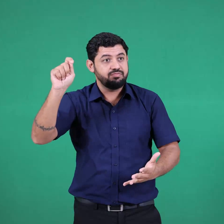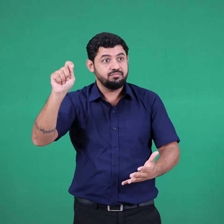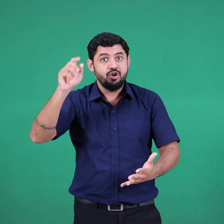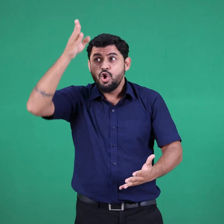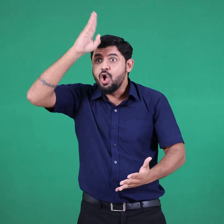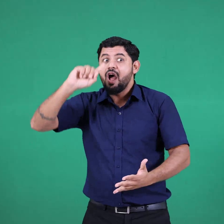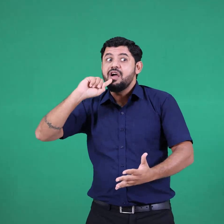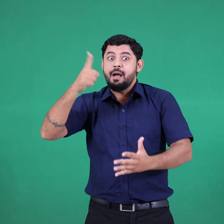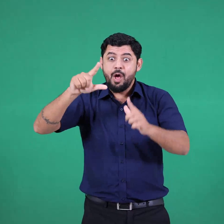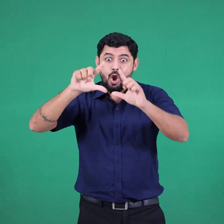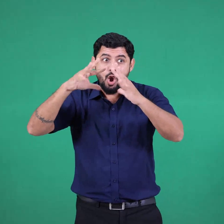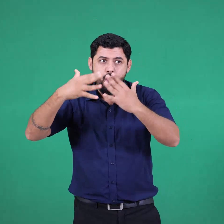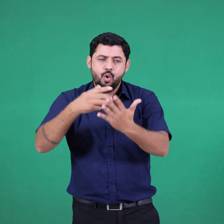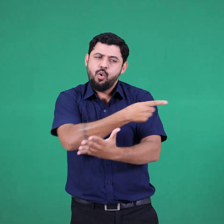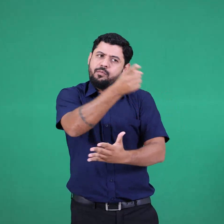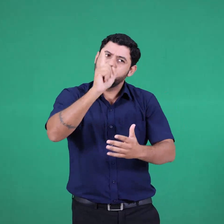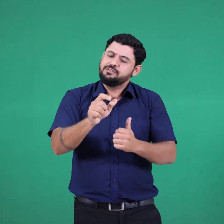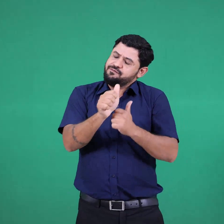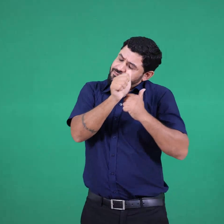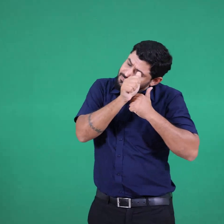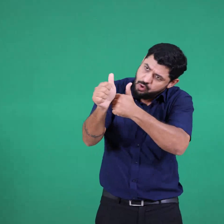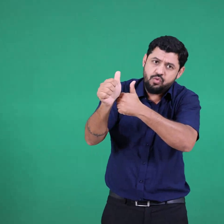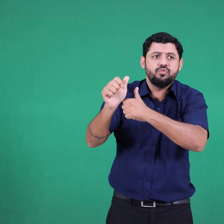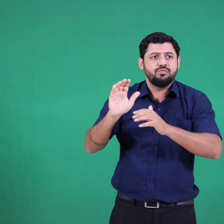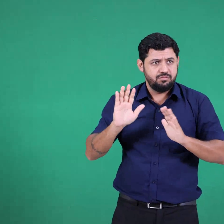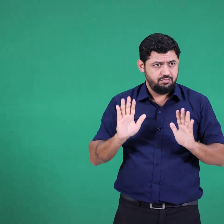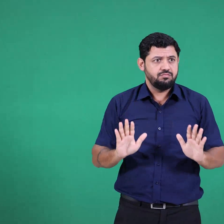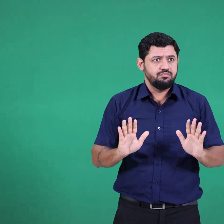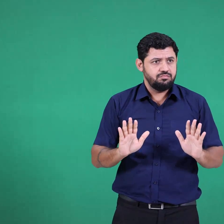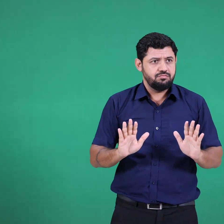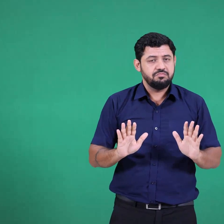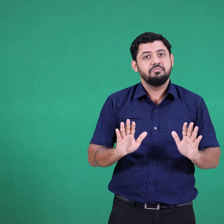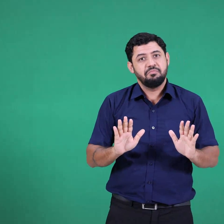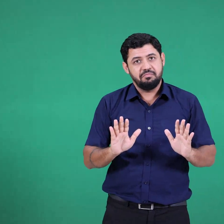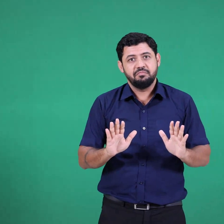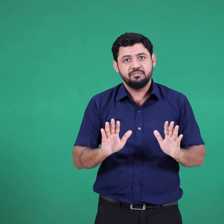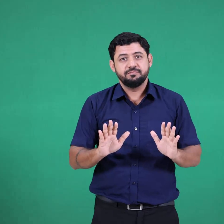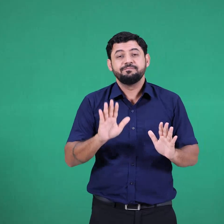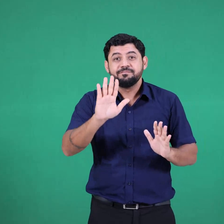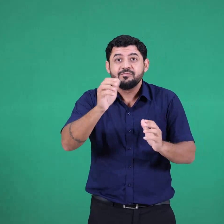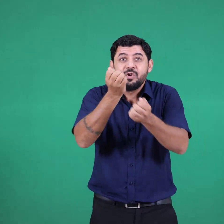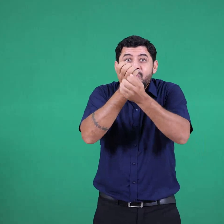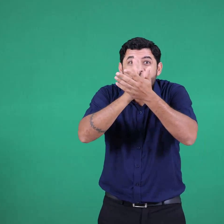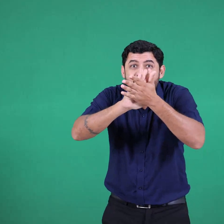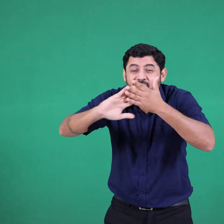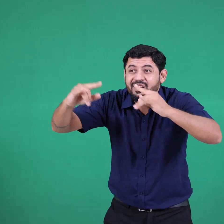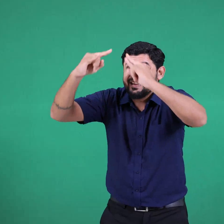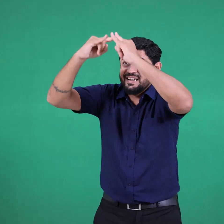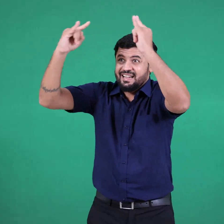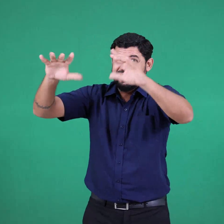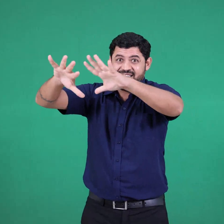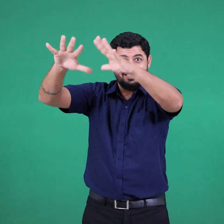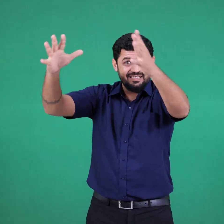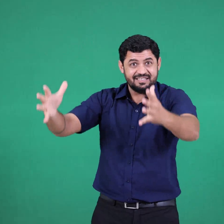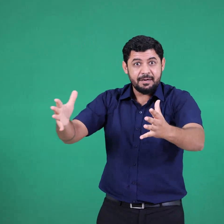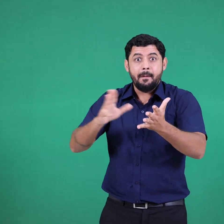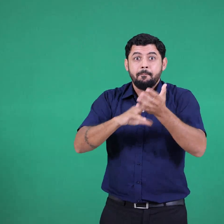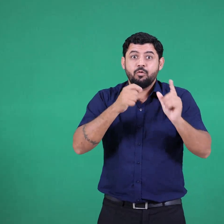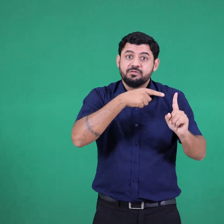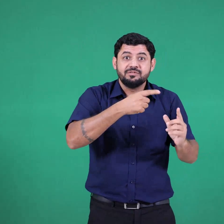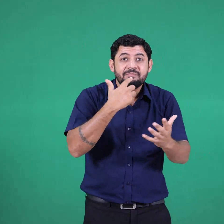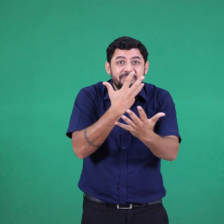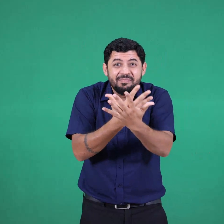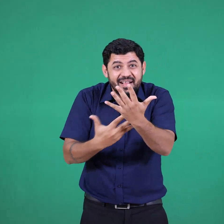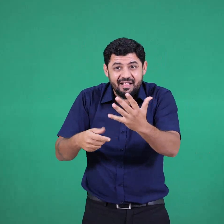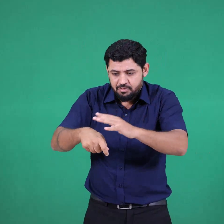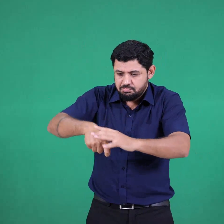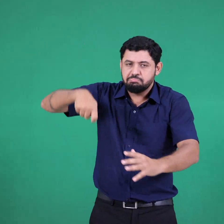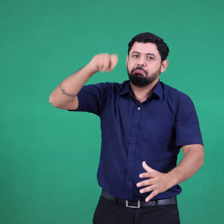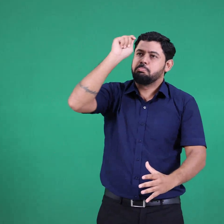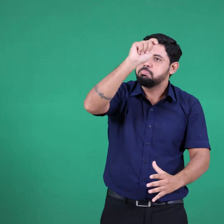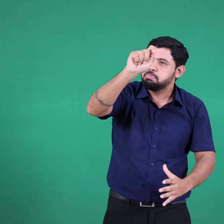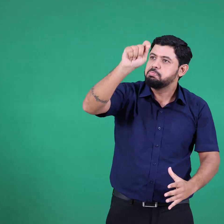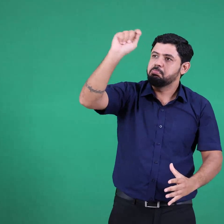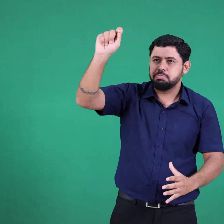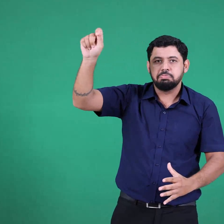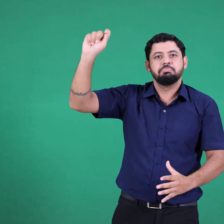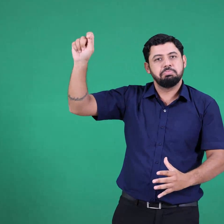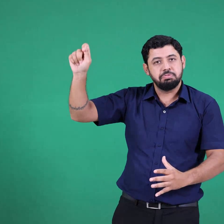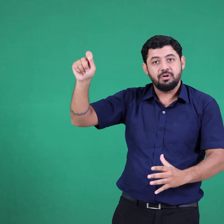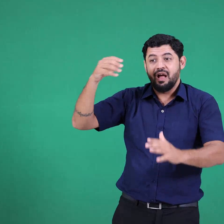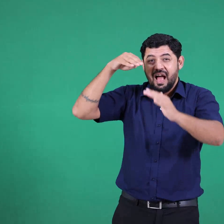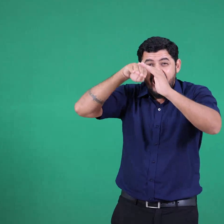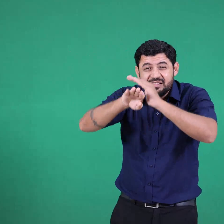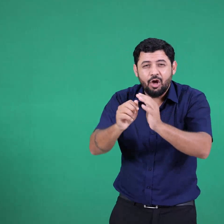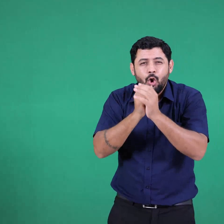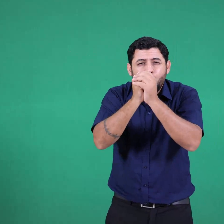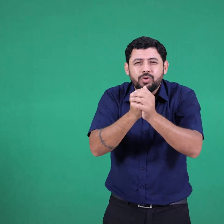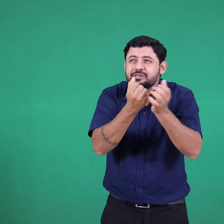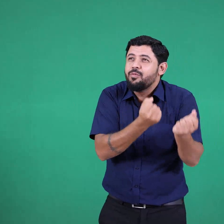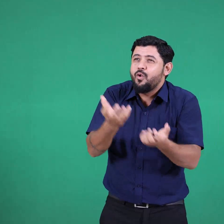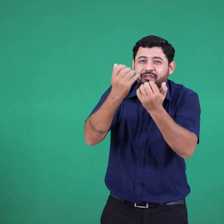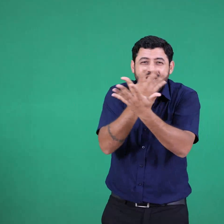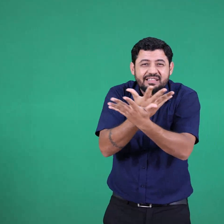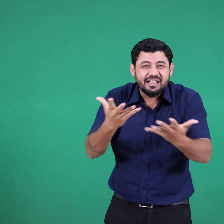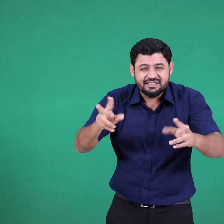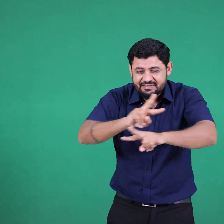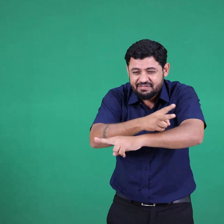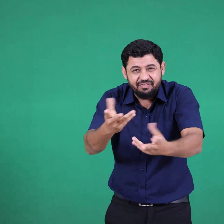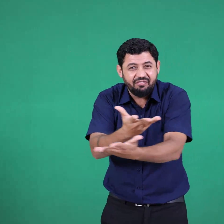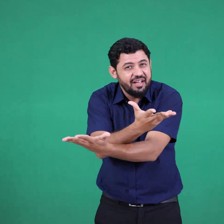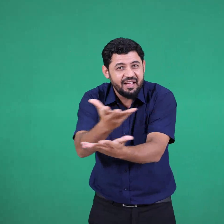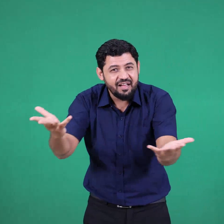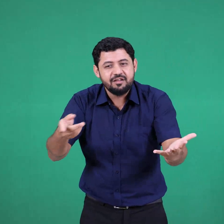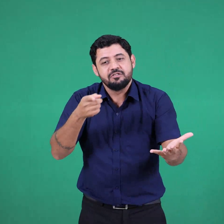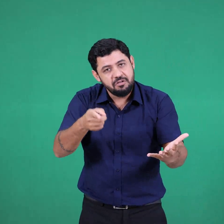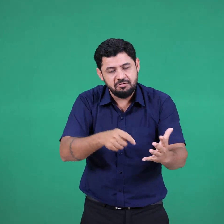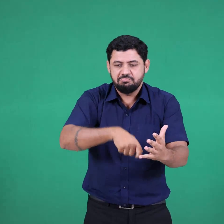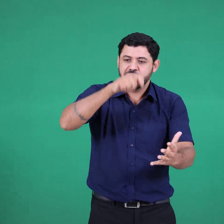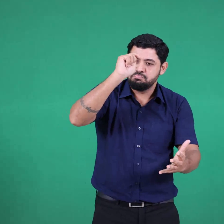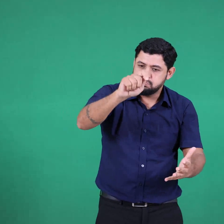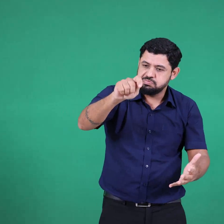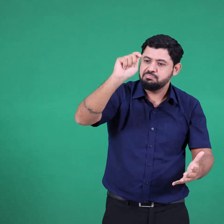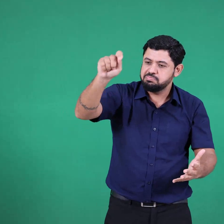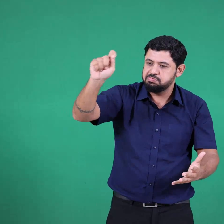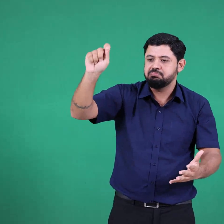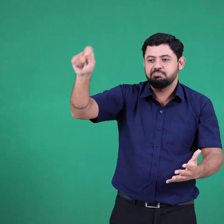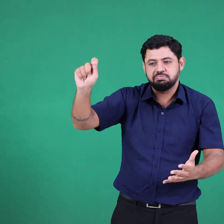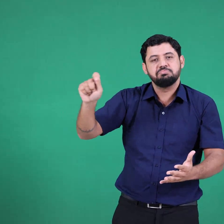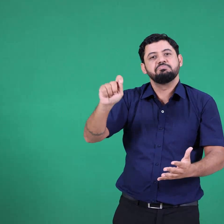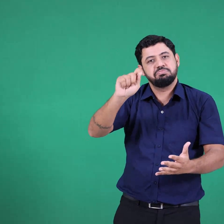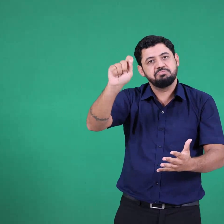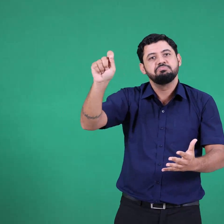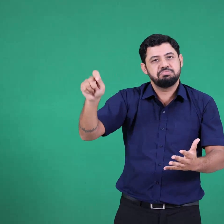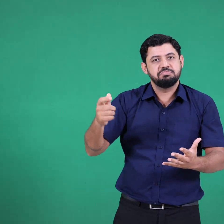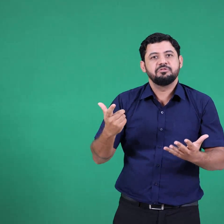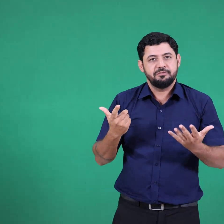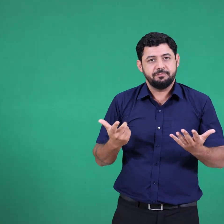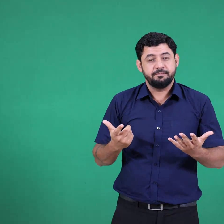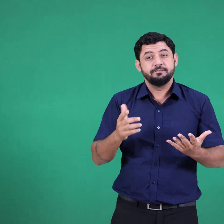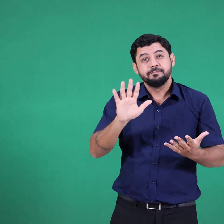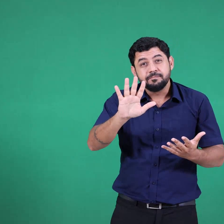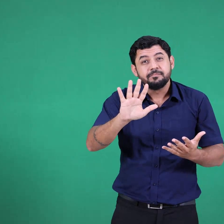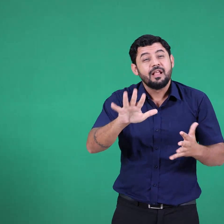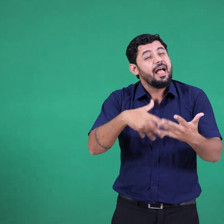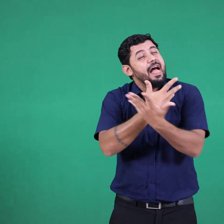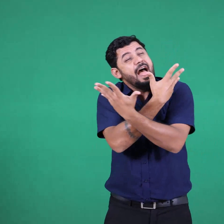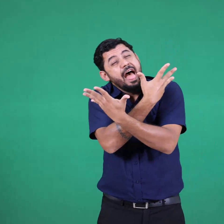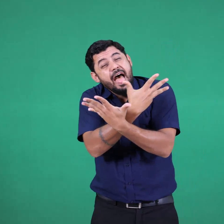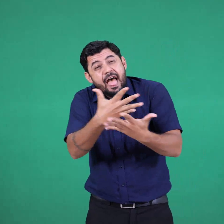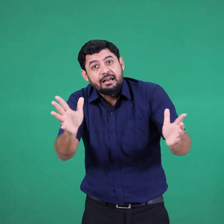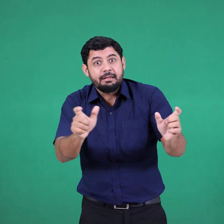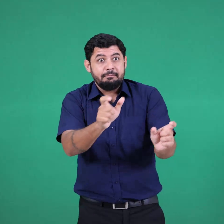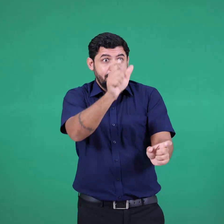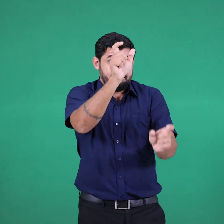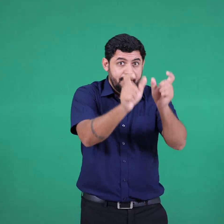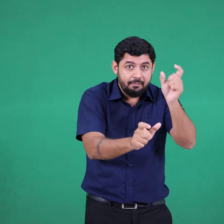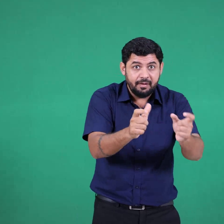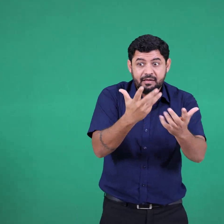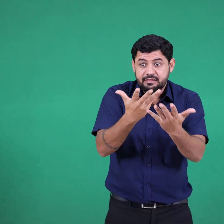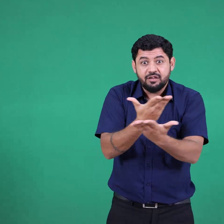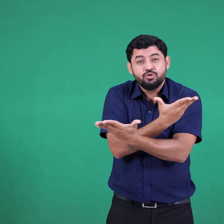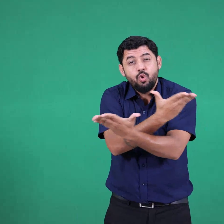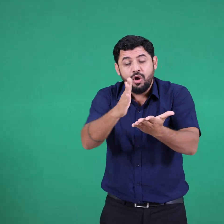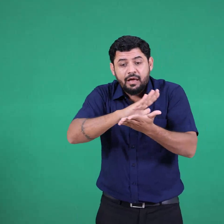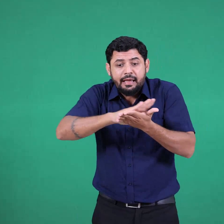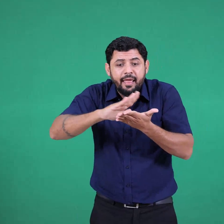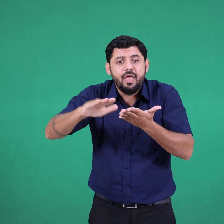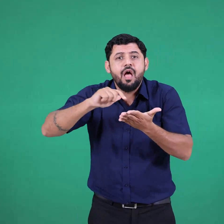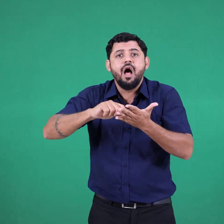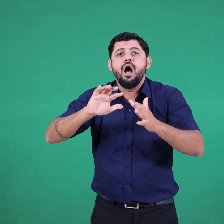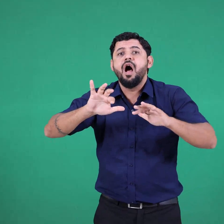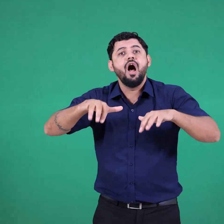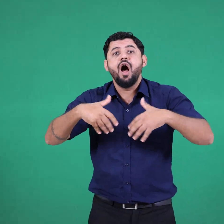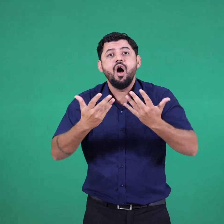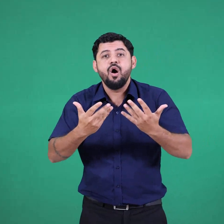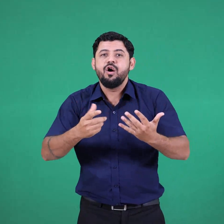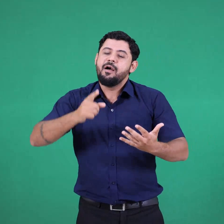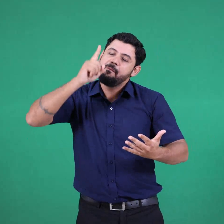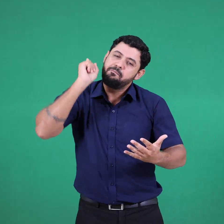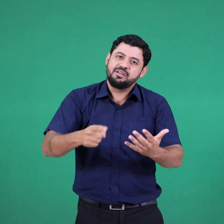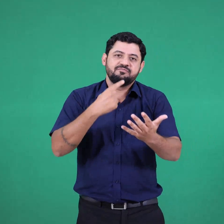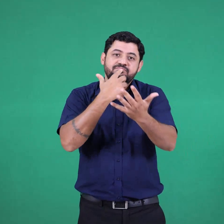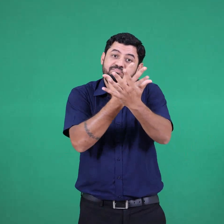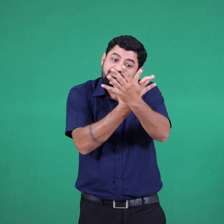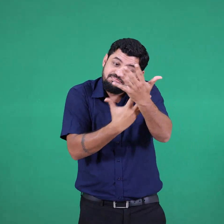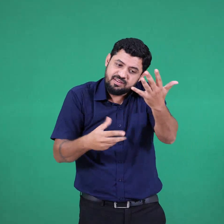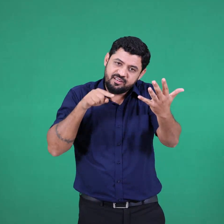In the same way, he sprinkled with blood the tabernacle and all the vessels used in worship.